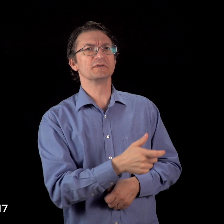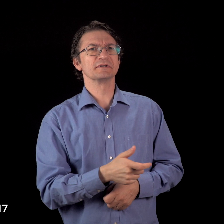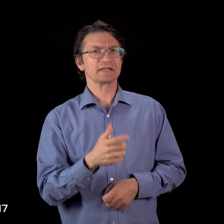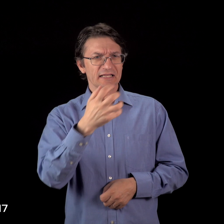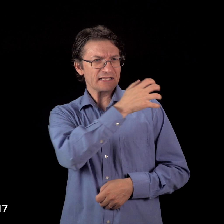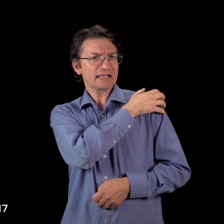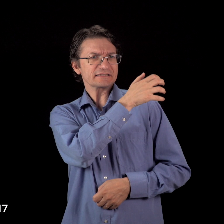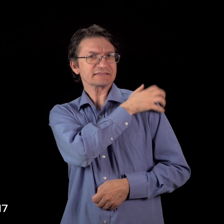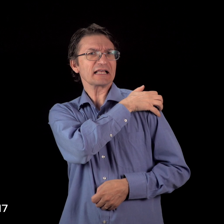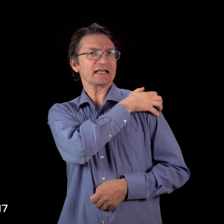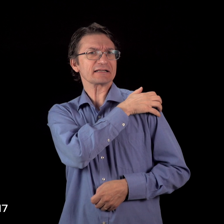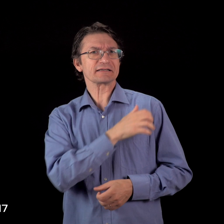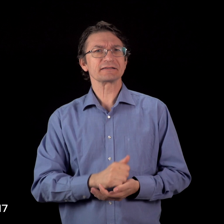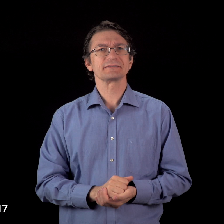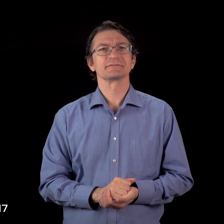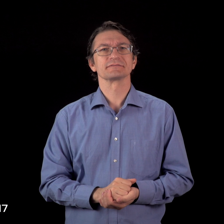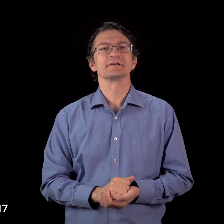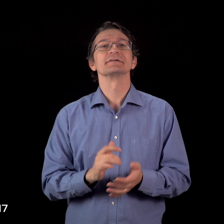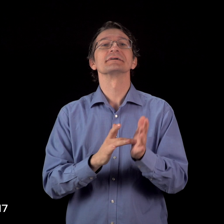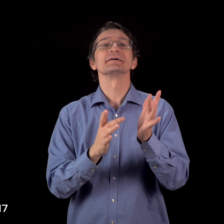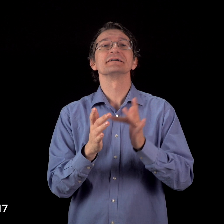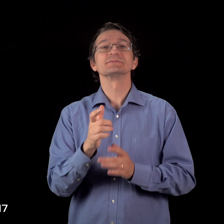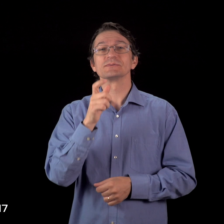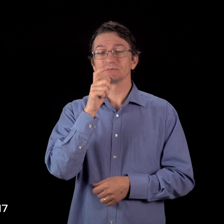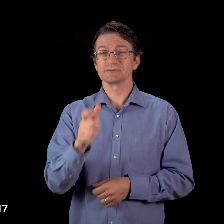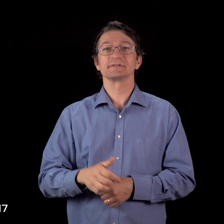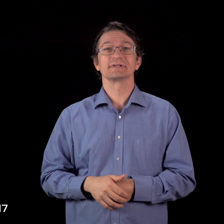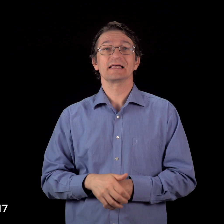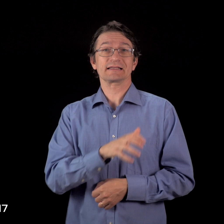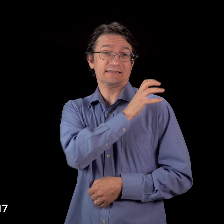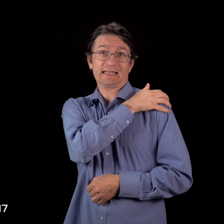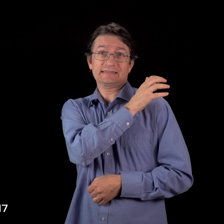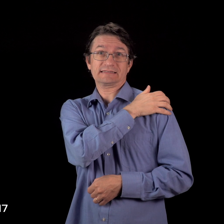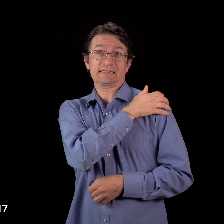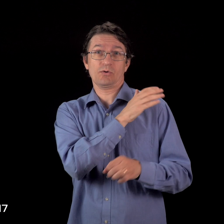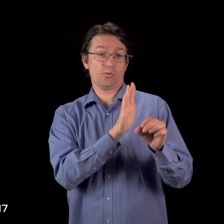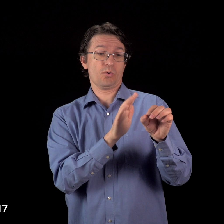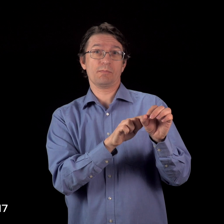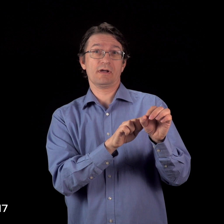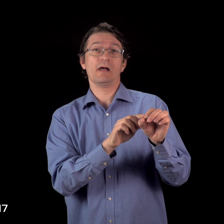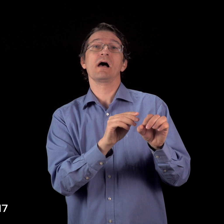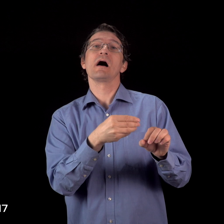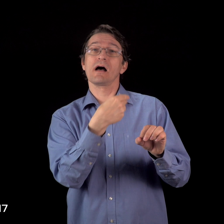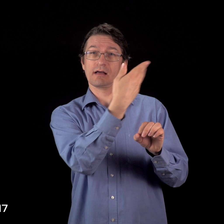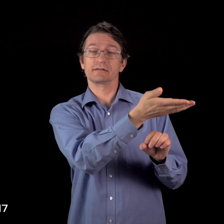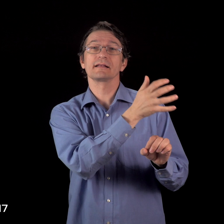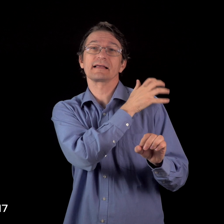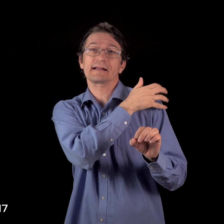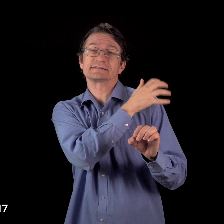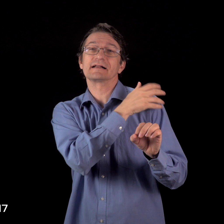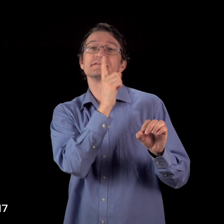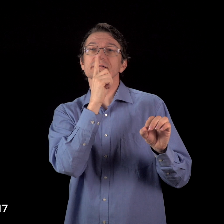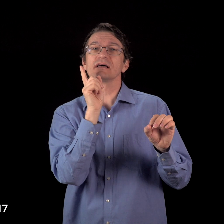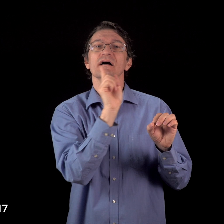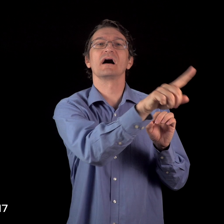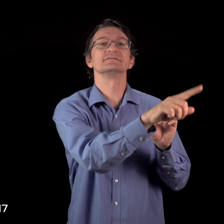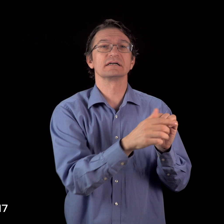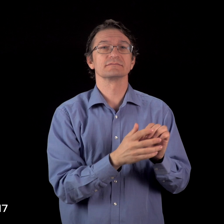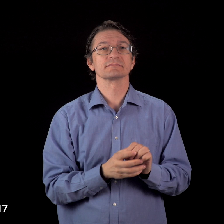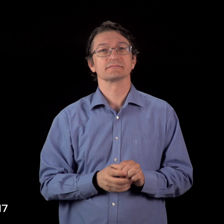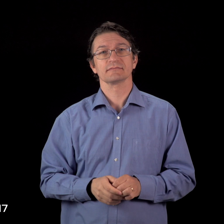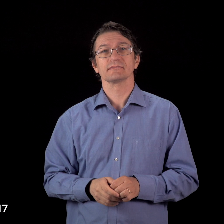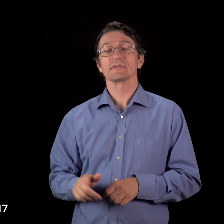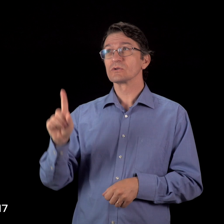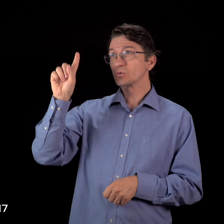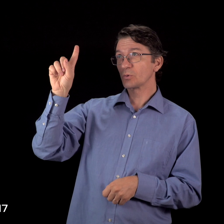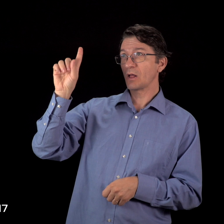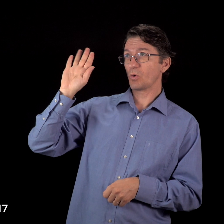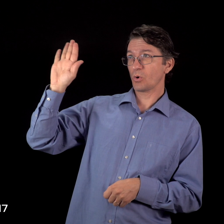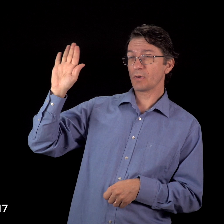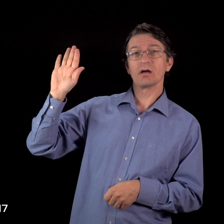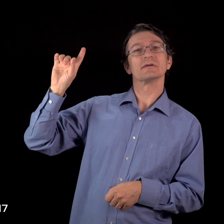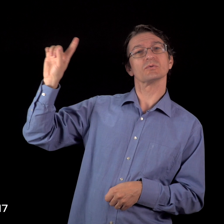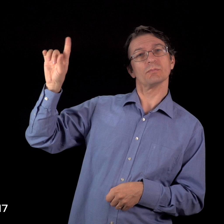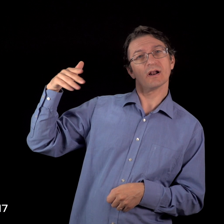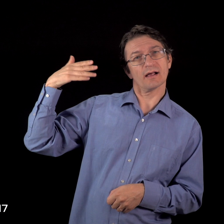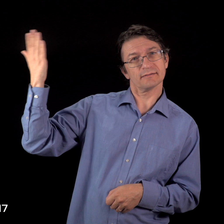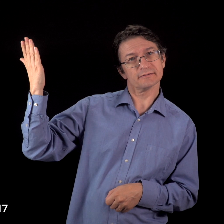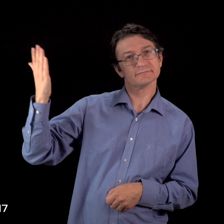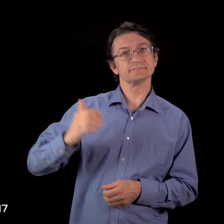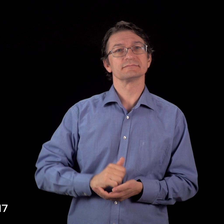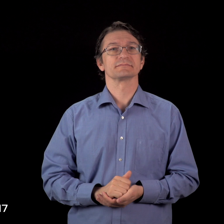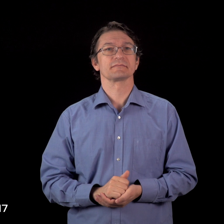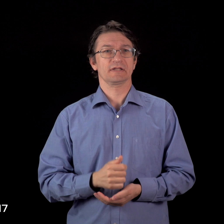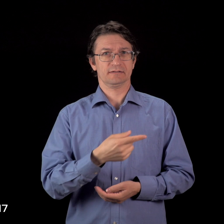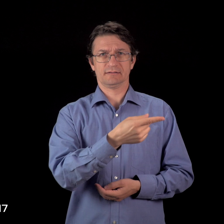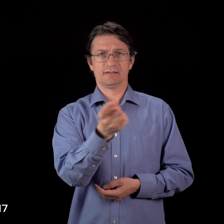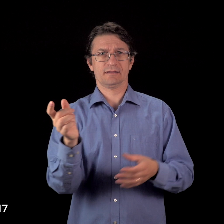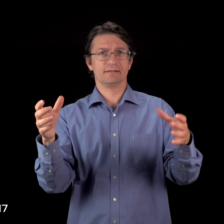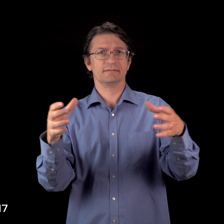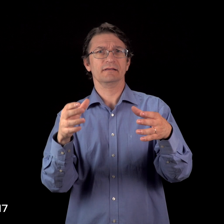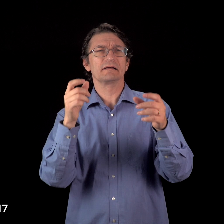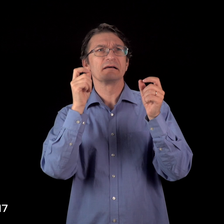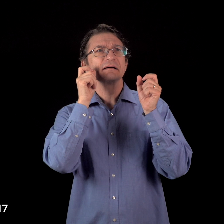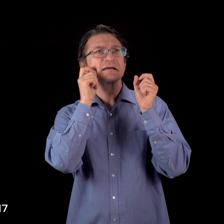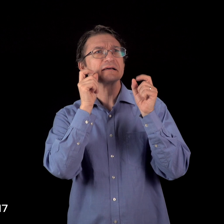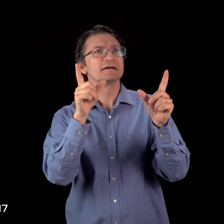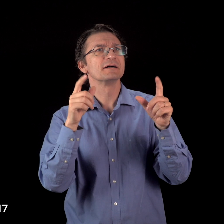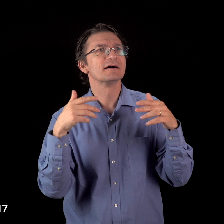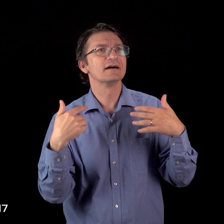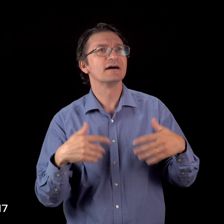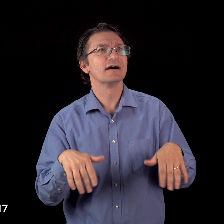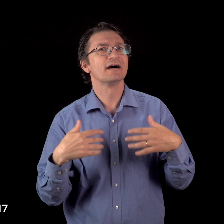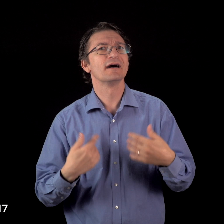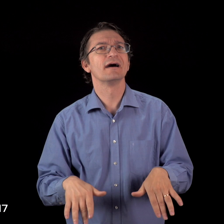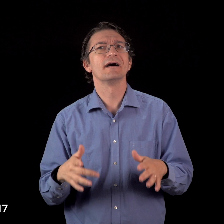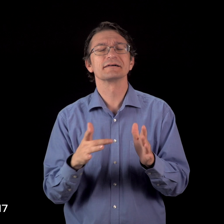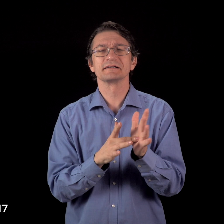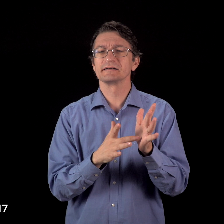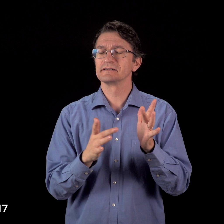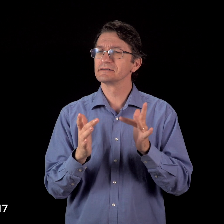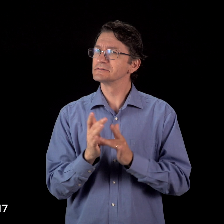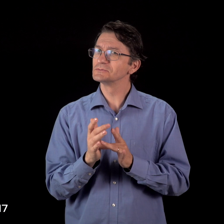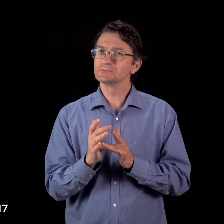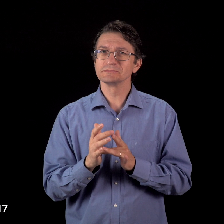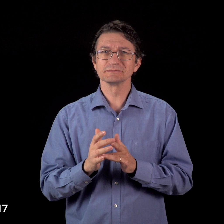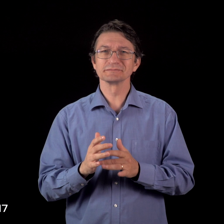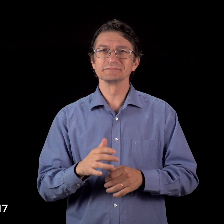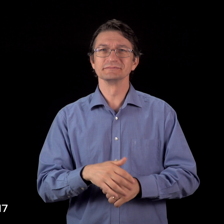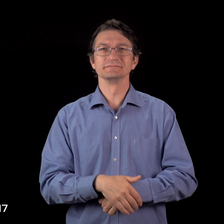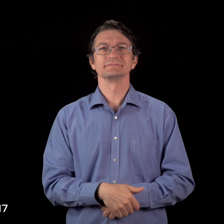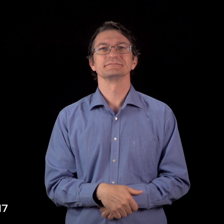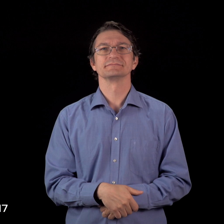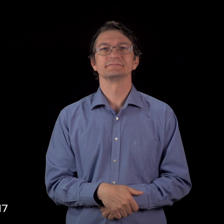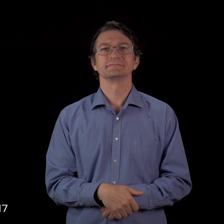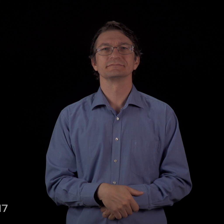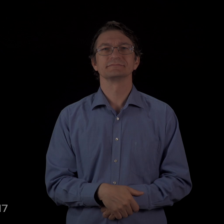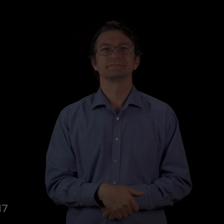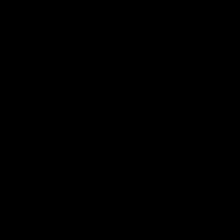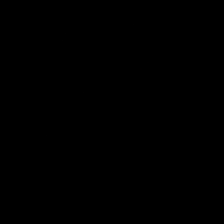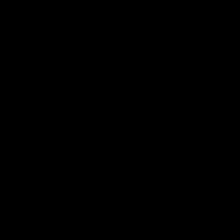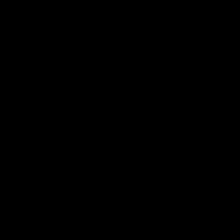Then Jesus told them, “Give to Caesar what is Caesar’s, and to God what is God’s.” And they marveled at Him.